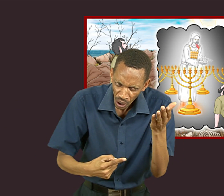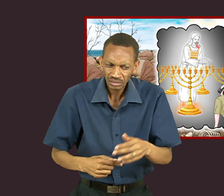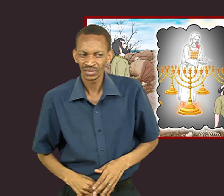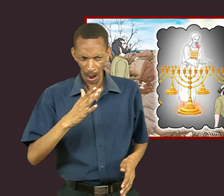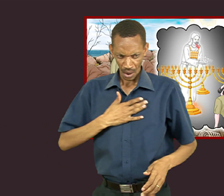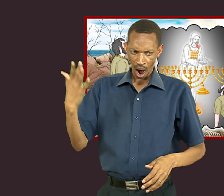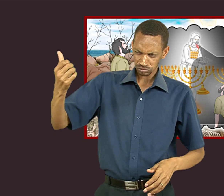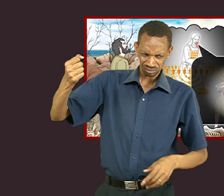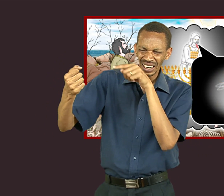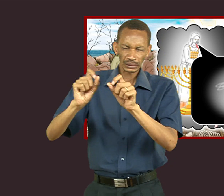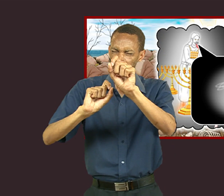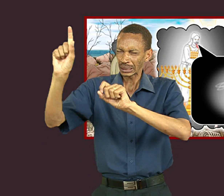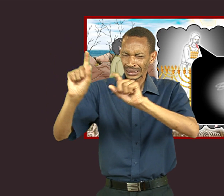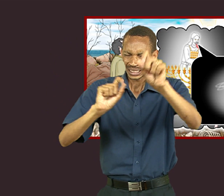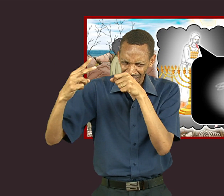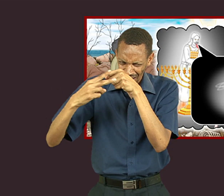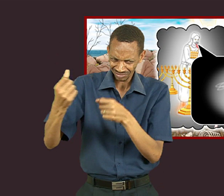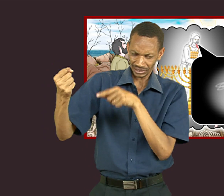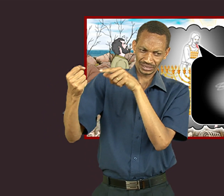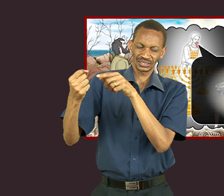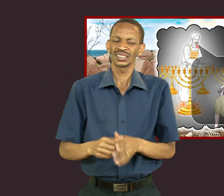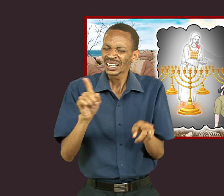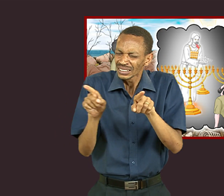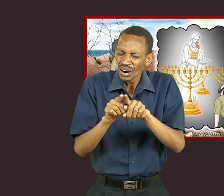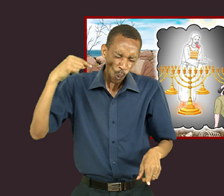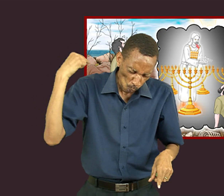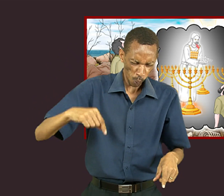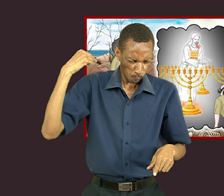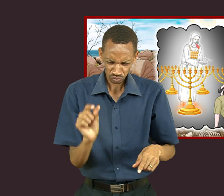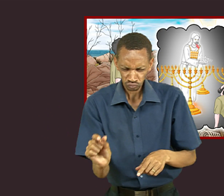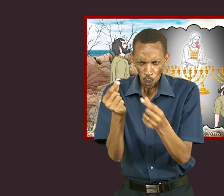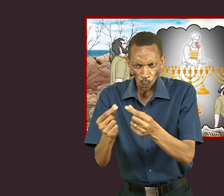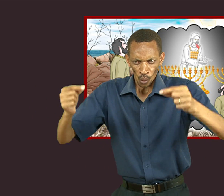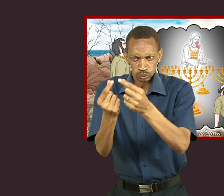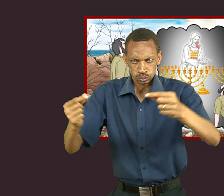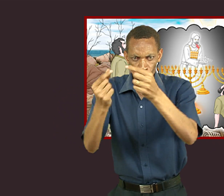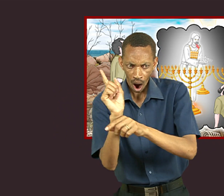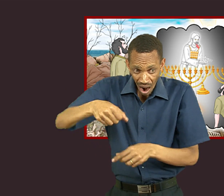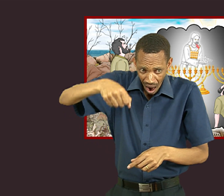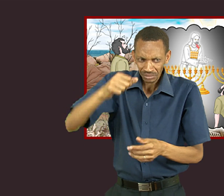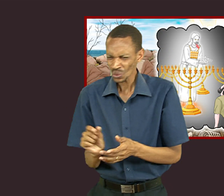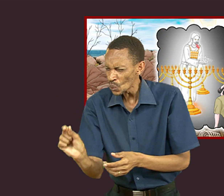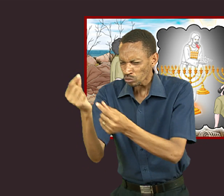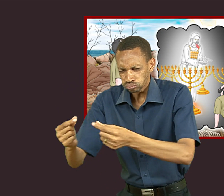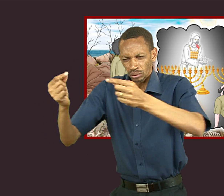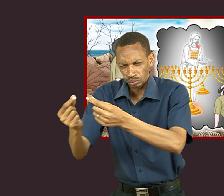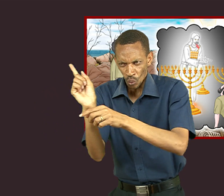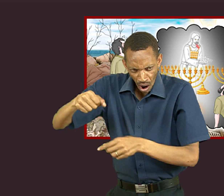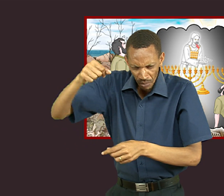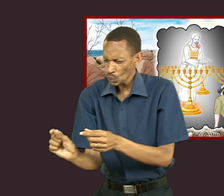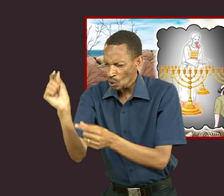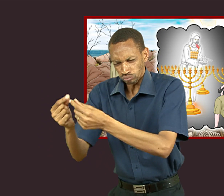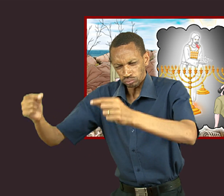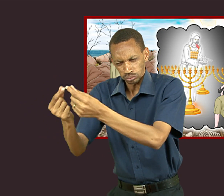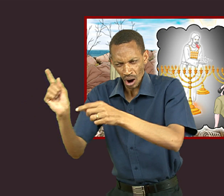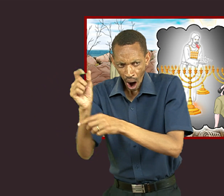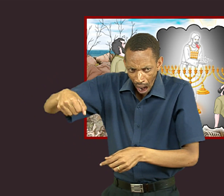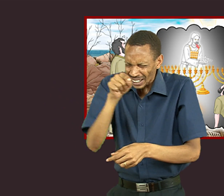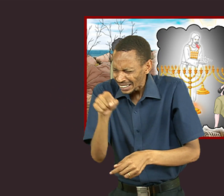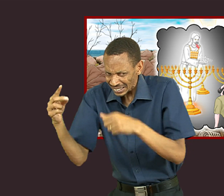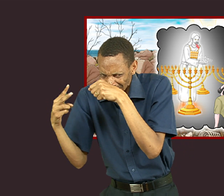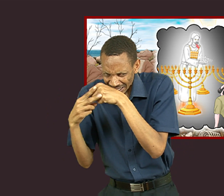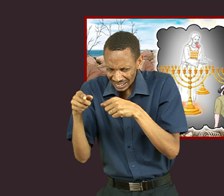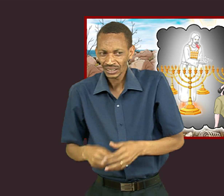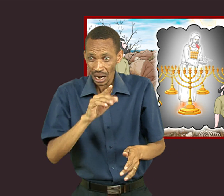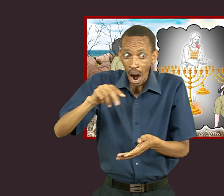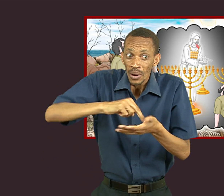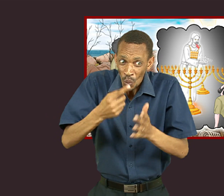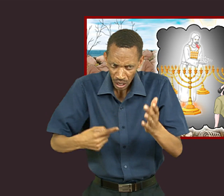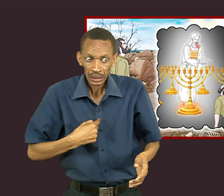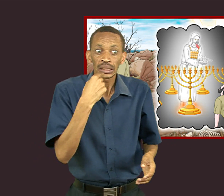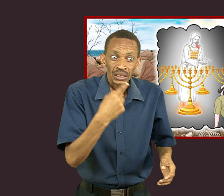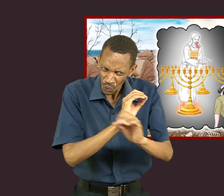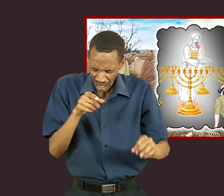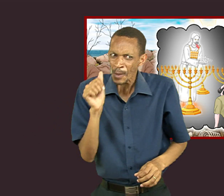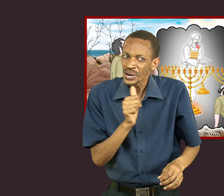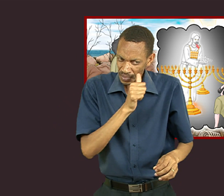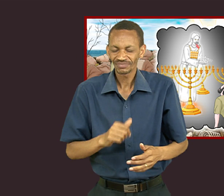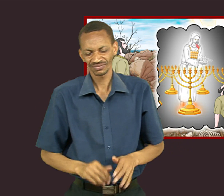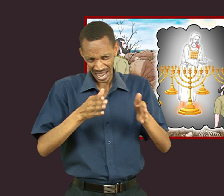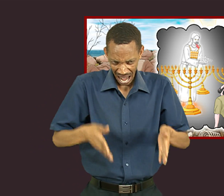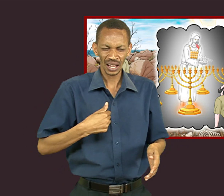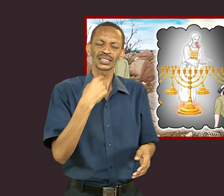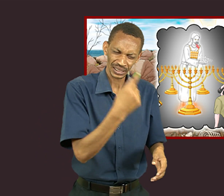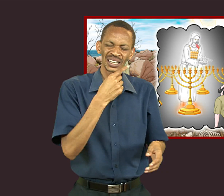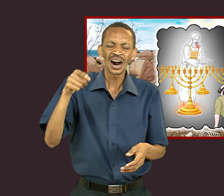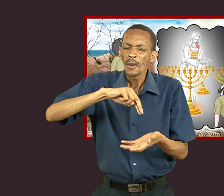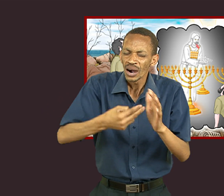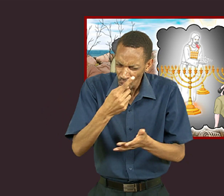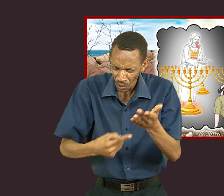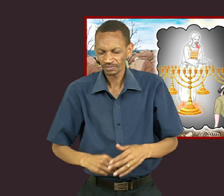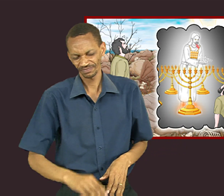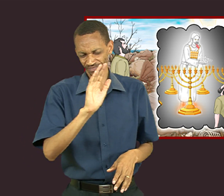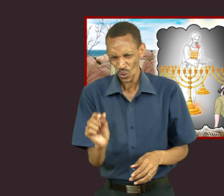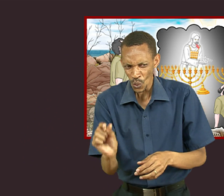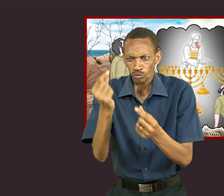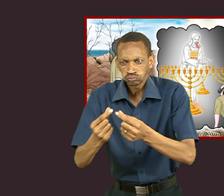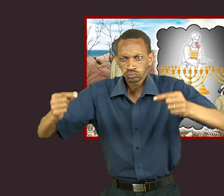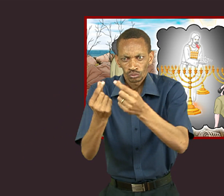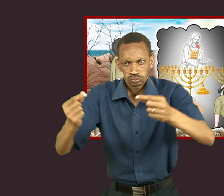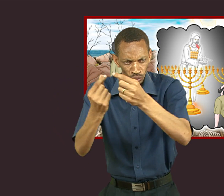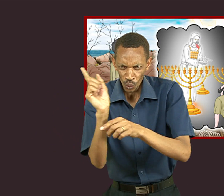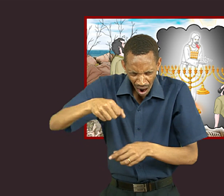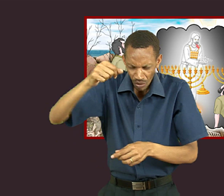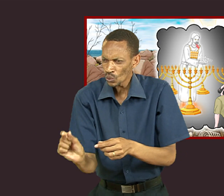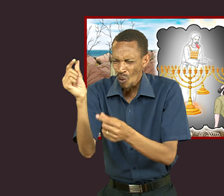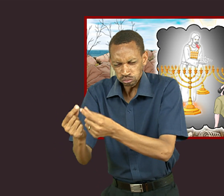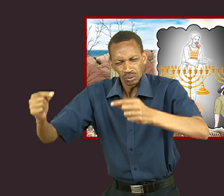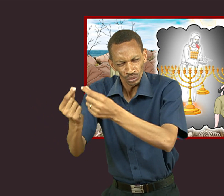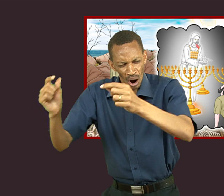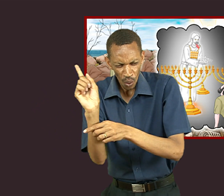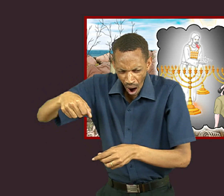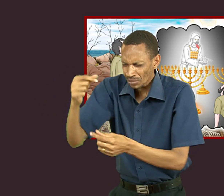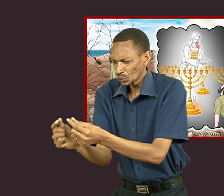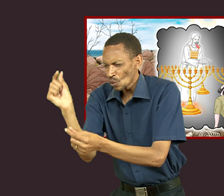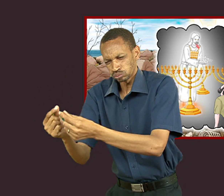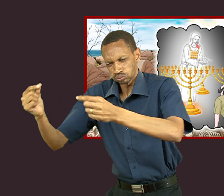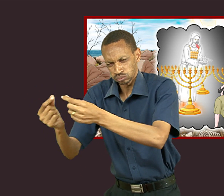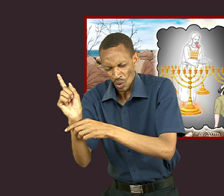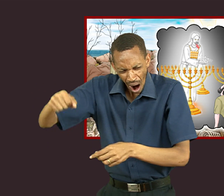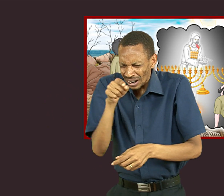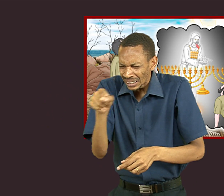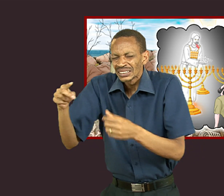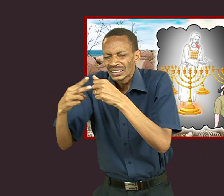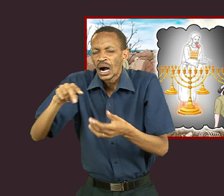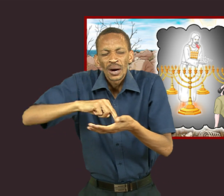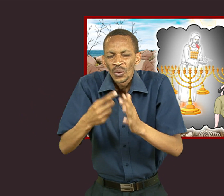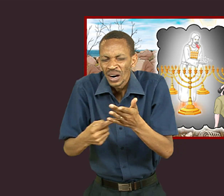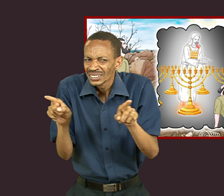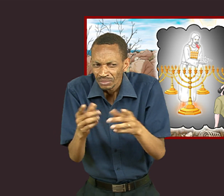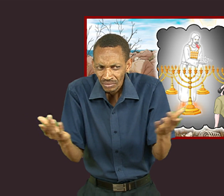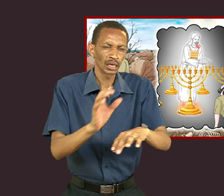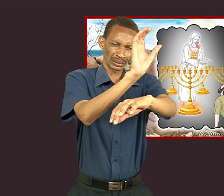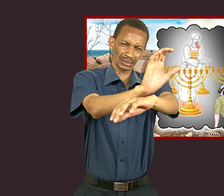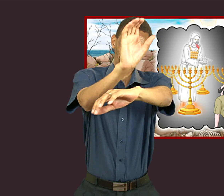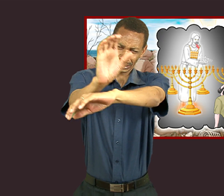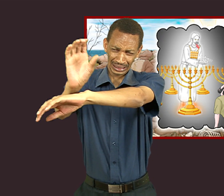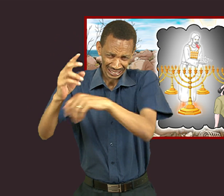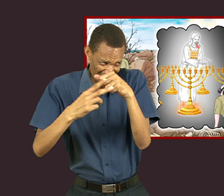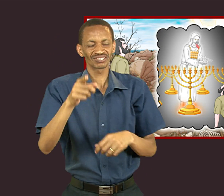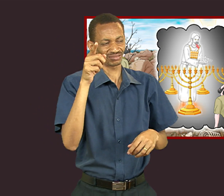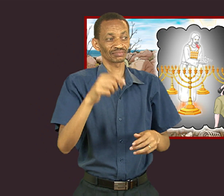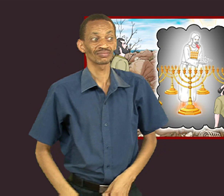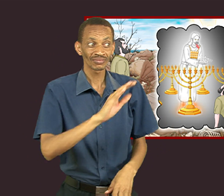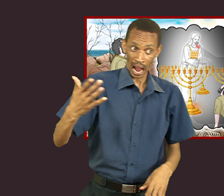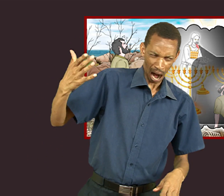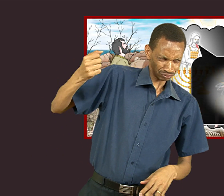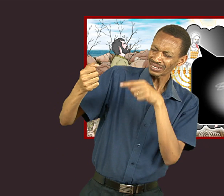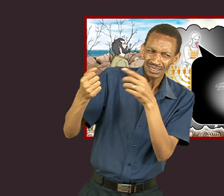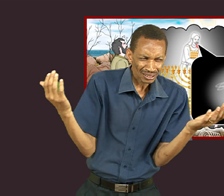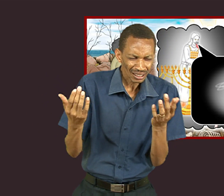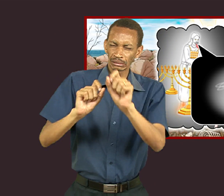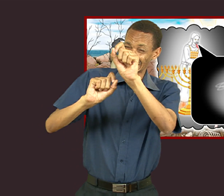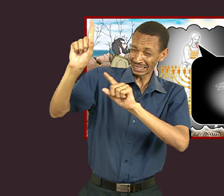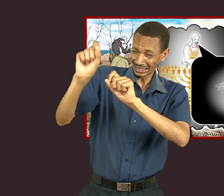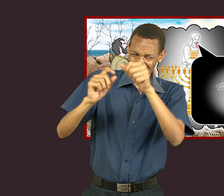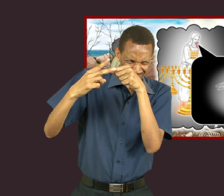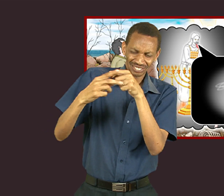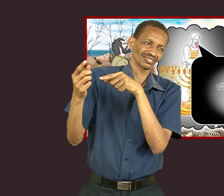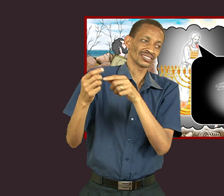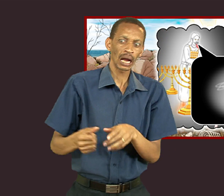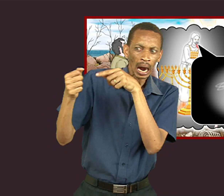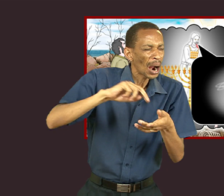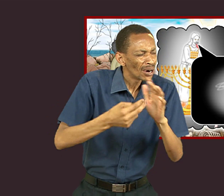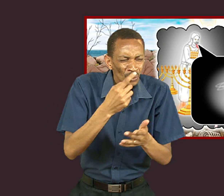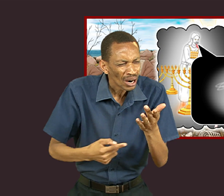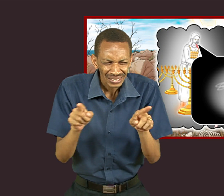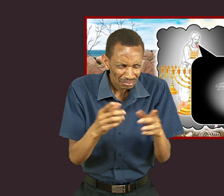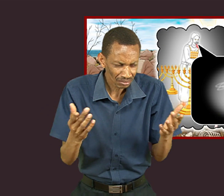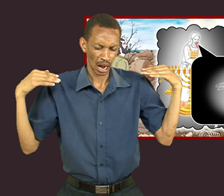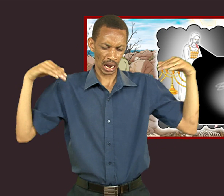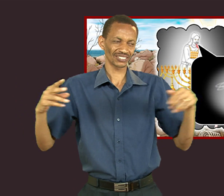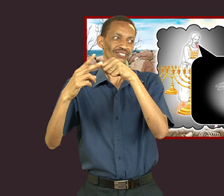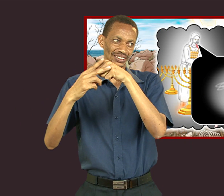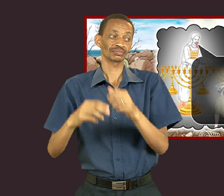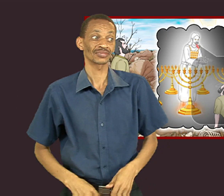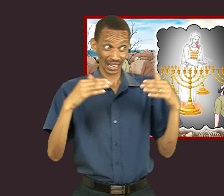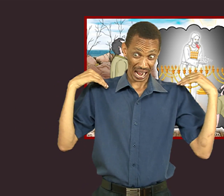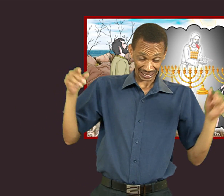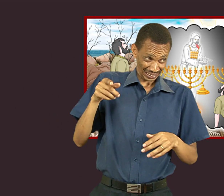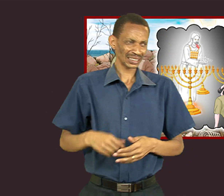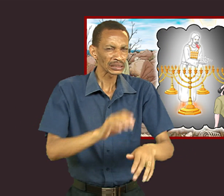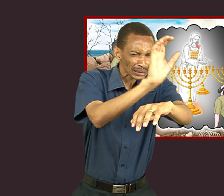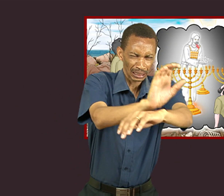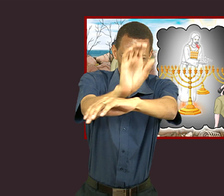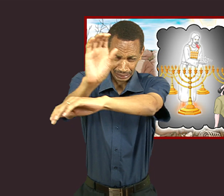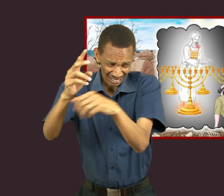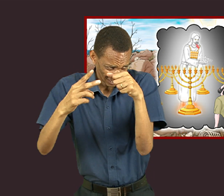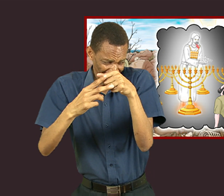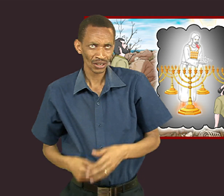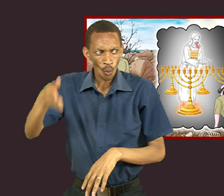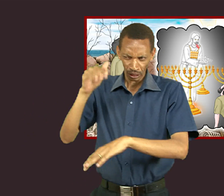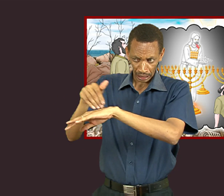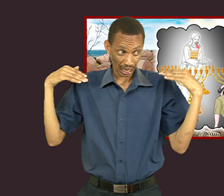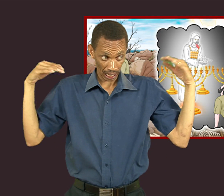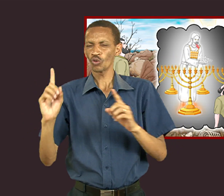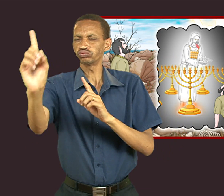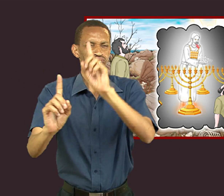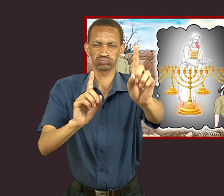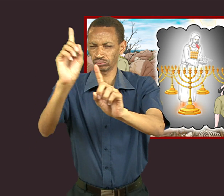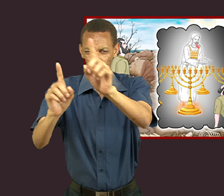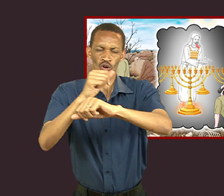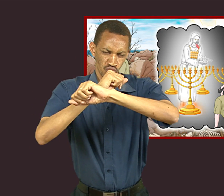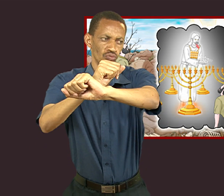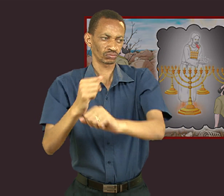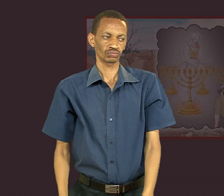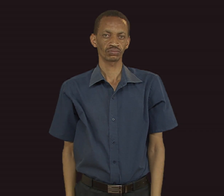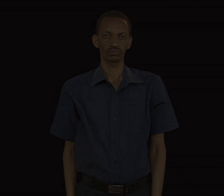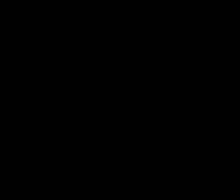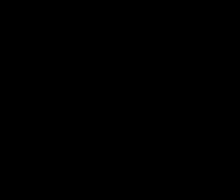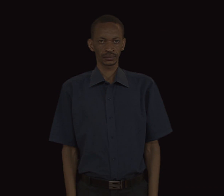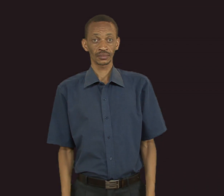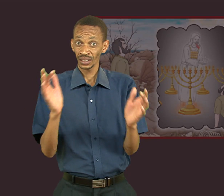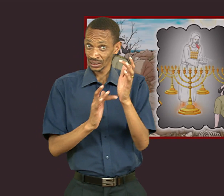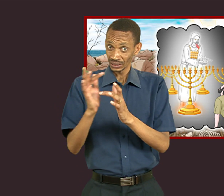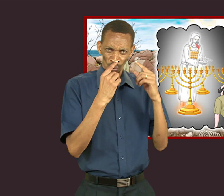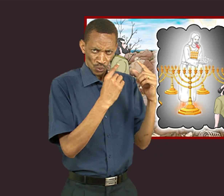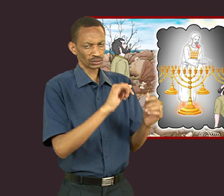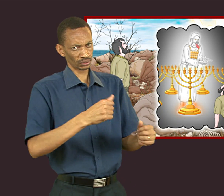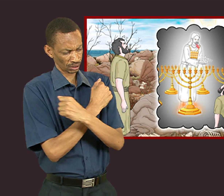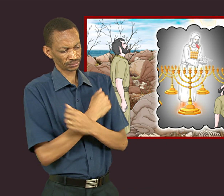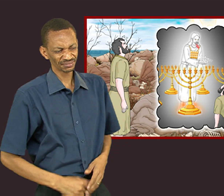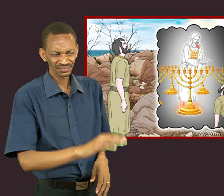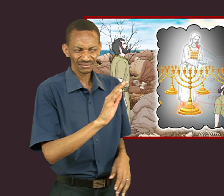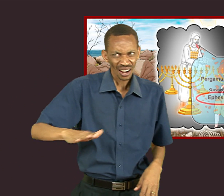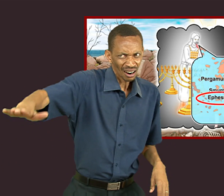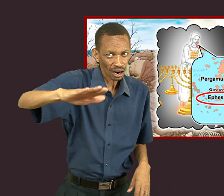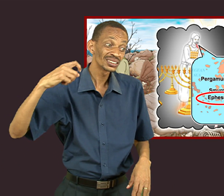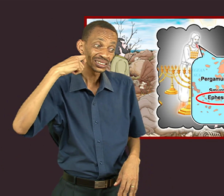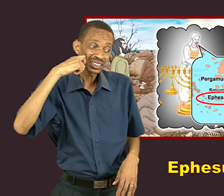This is the mystery of the seven stars you saw in My right hand and of the seven golden lampstands: The seven stars are the angels of the seven churches, and the seven lampstands are the seven churches.